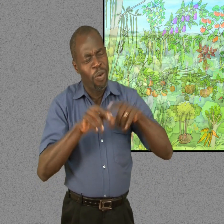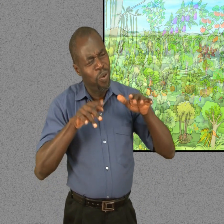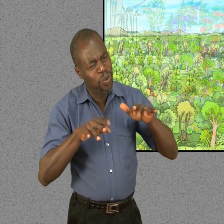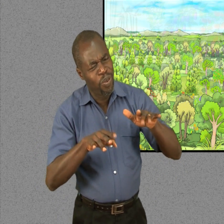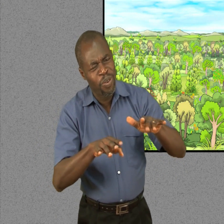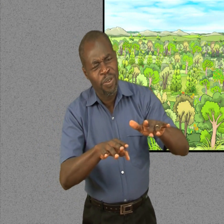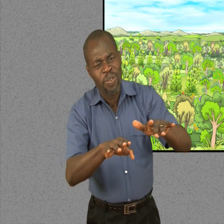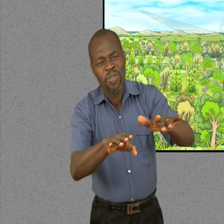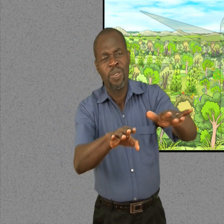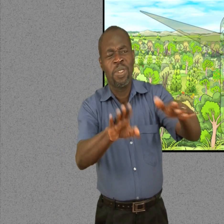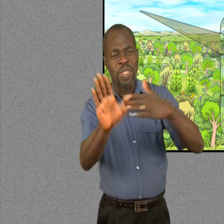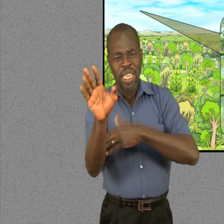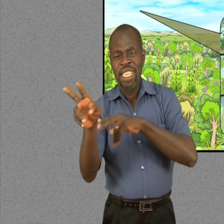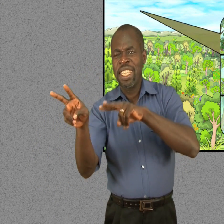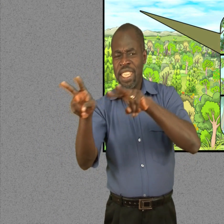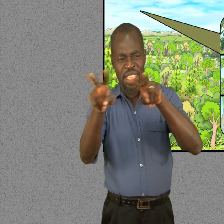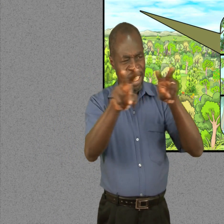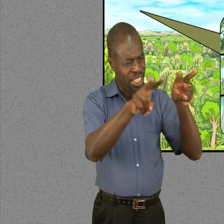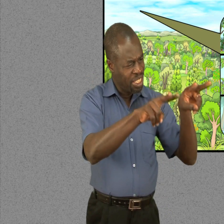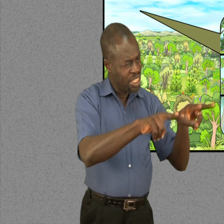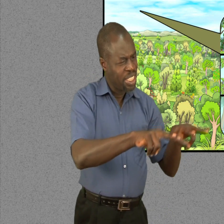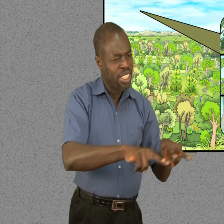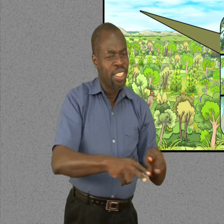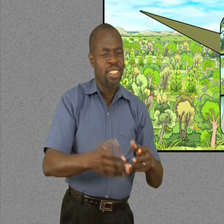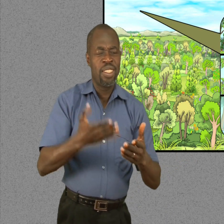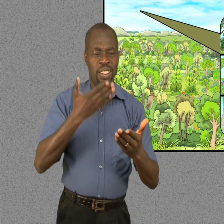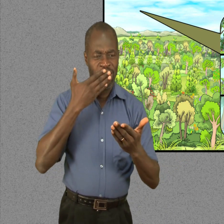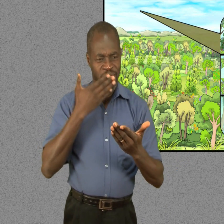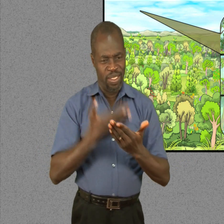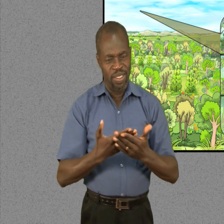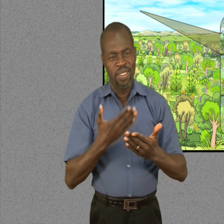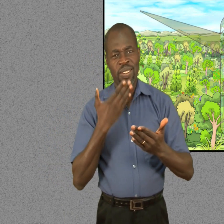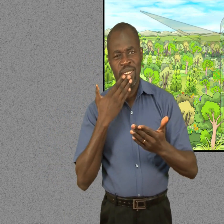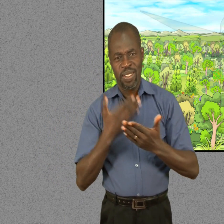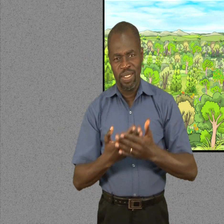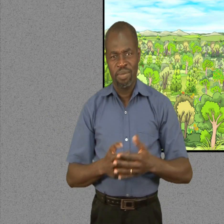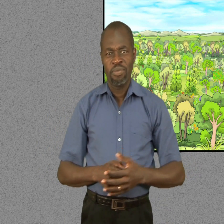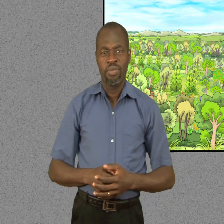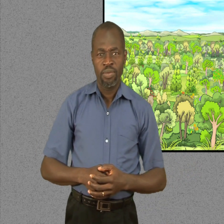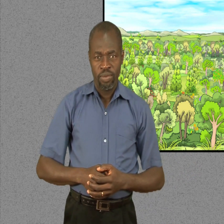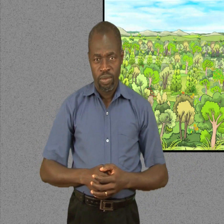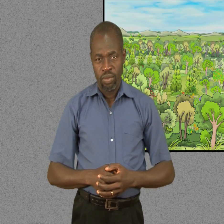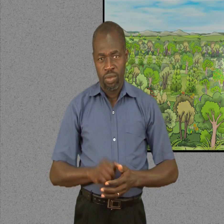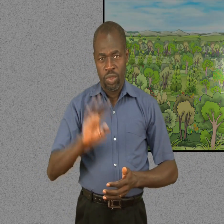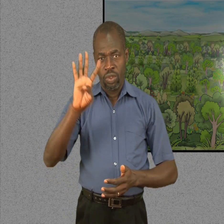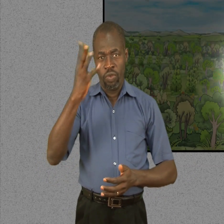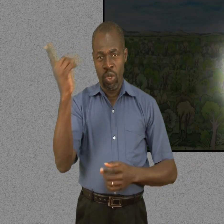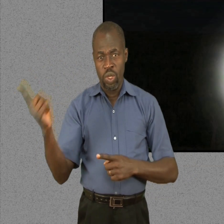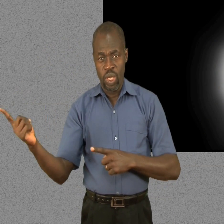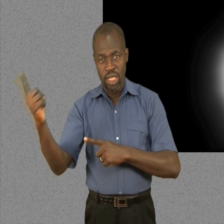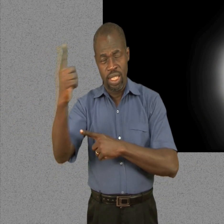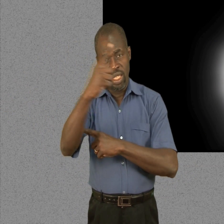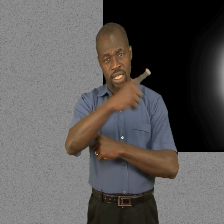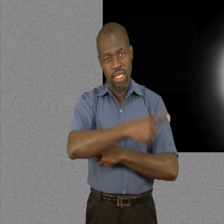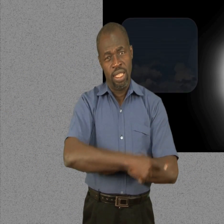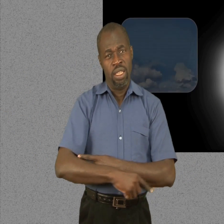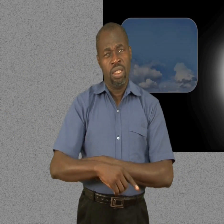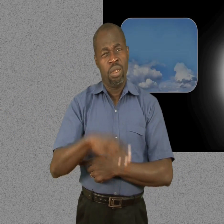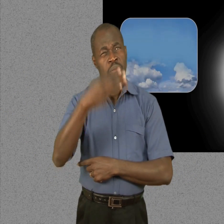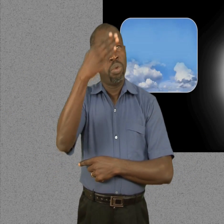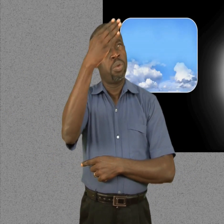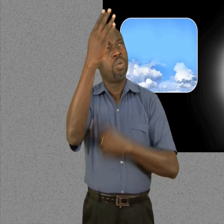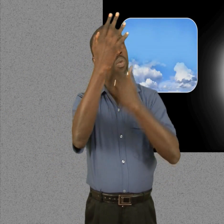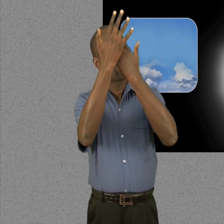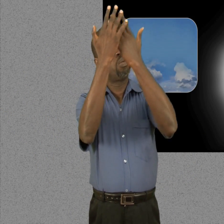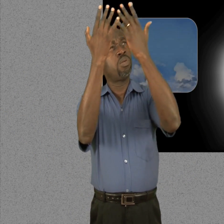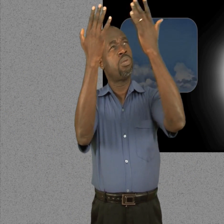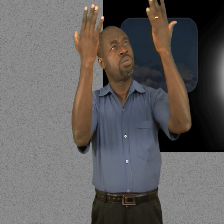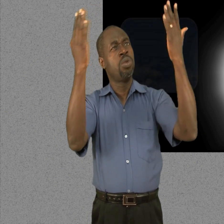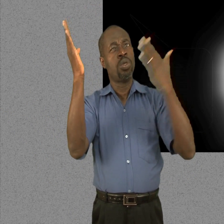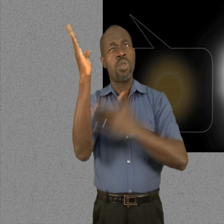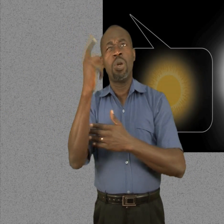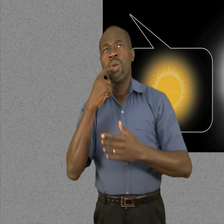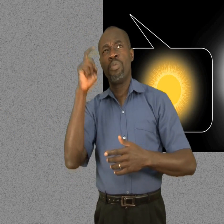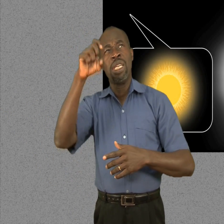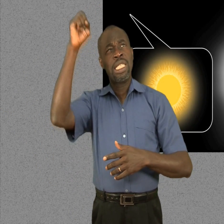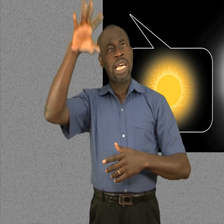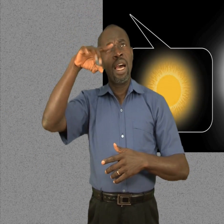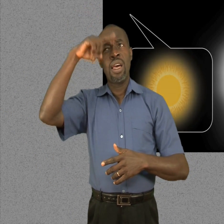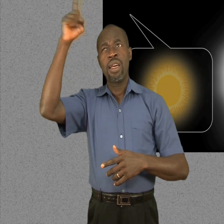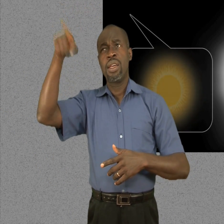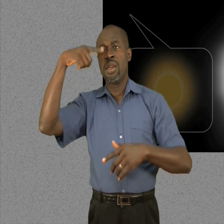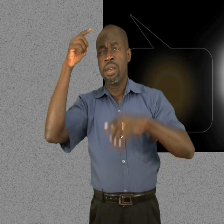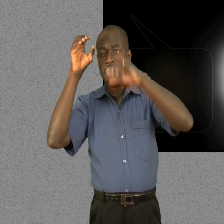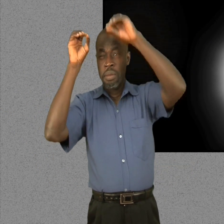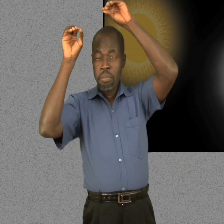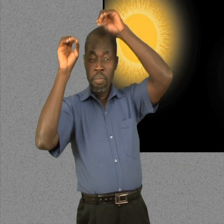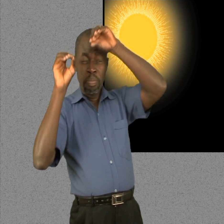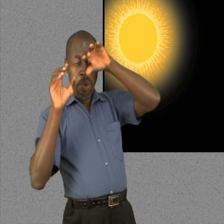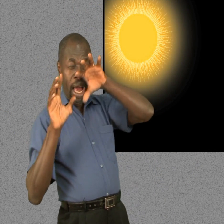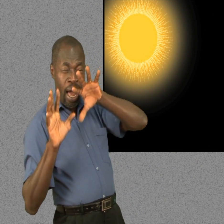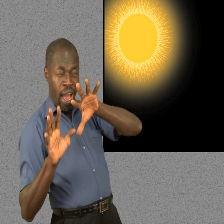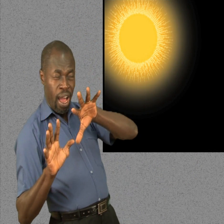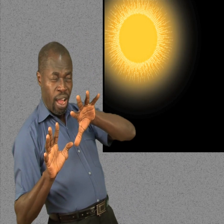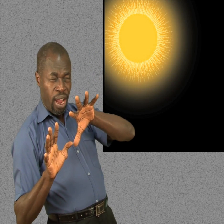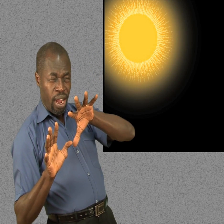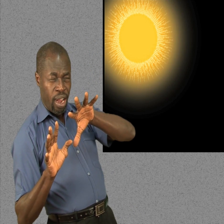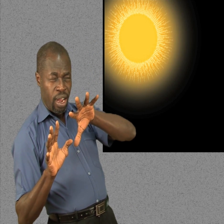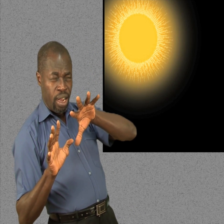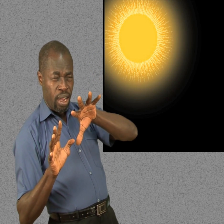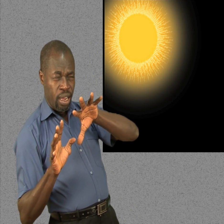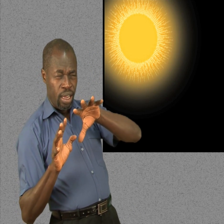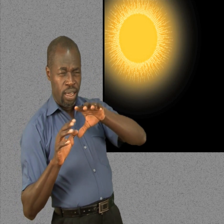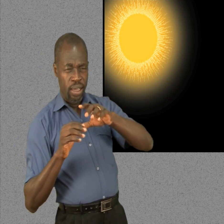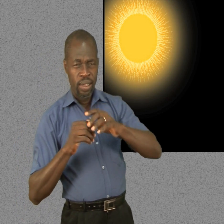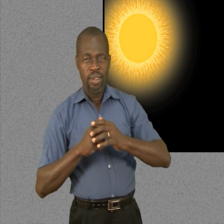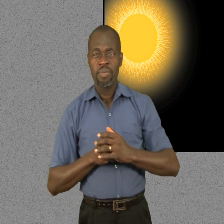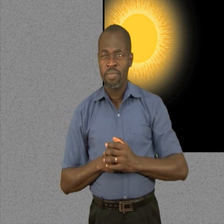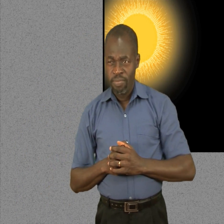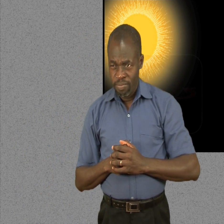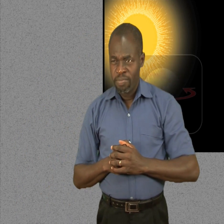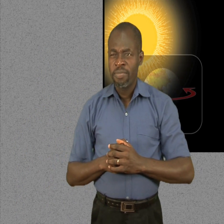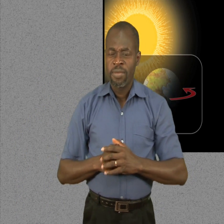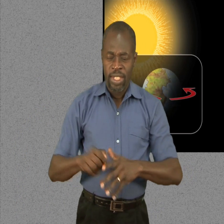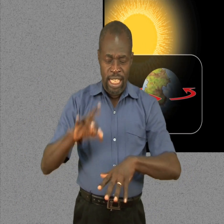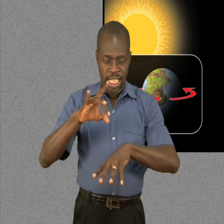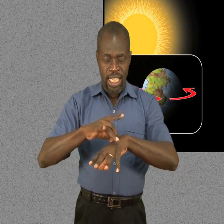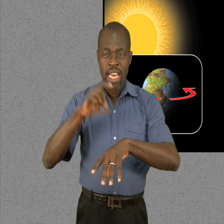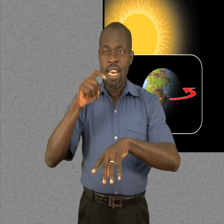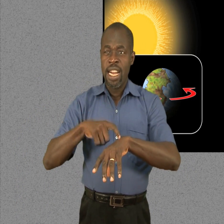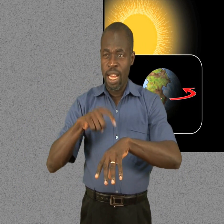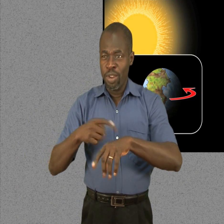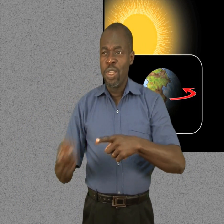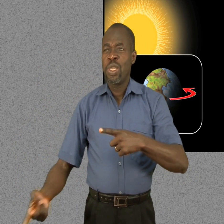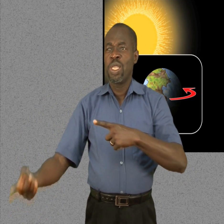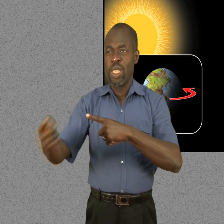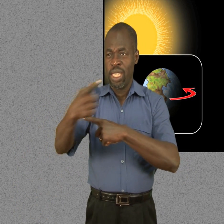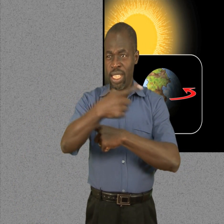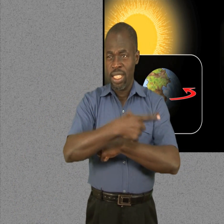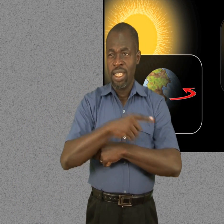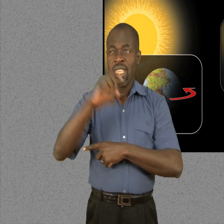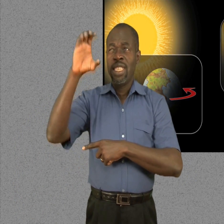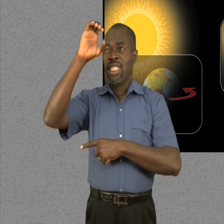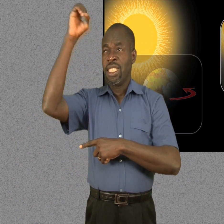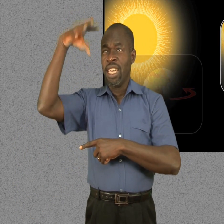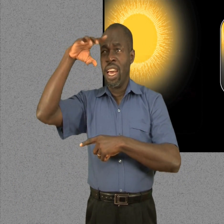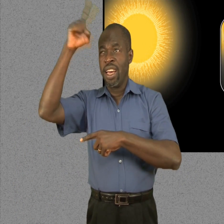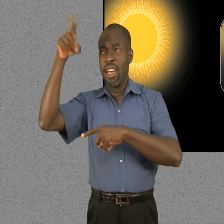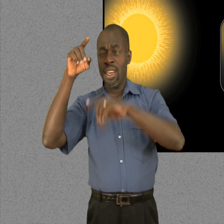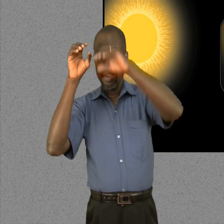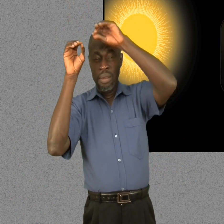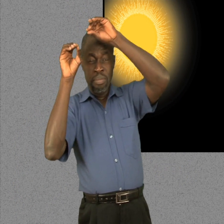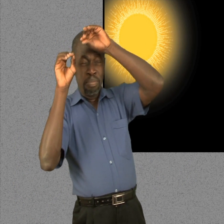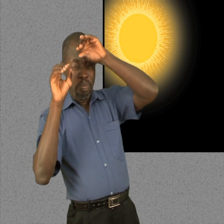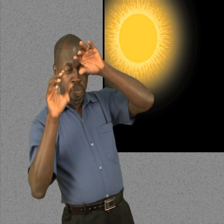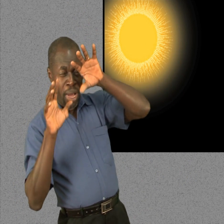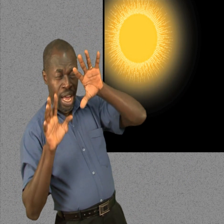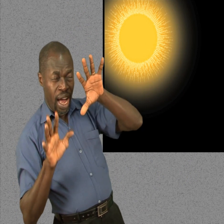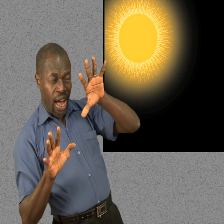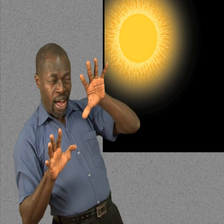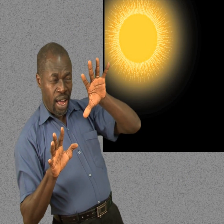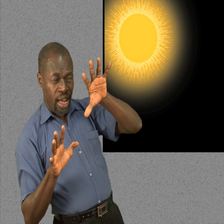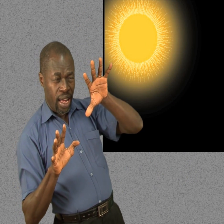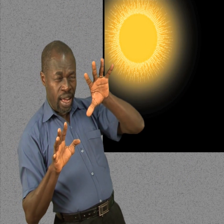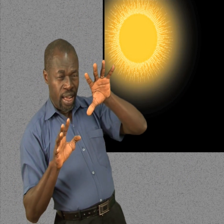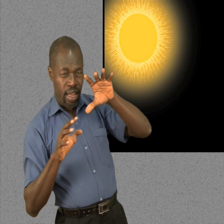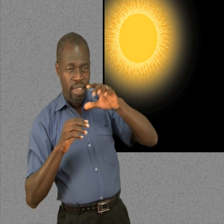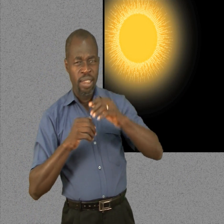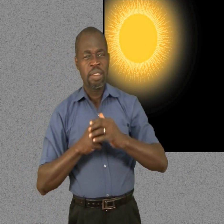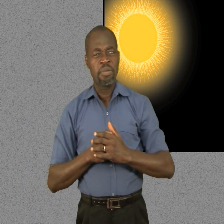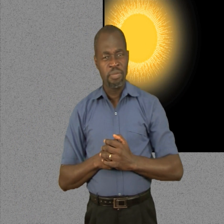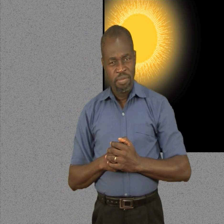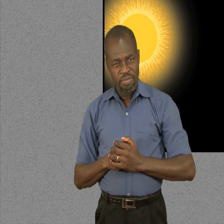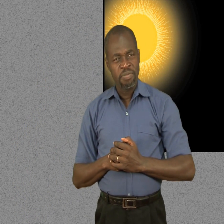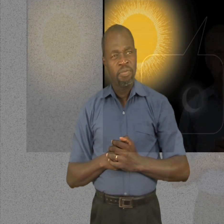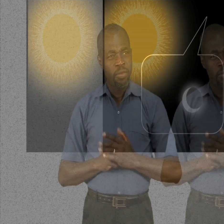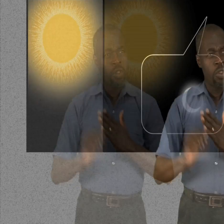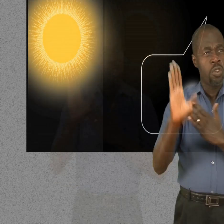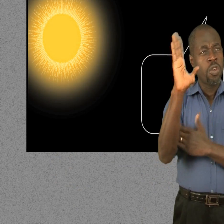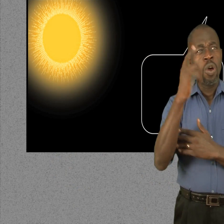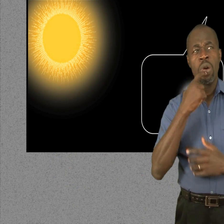And God said, “Let there be lights in the expanse of the sky to distinguish between the day and the night, and let them be signs to mark the seasons and days and years.